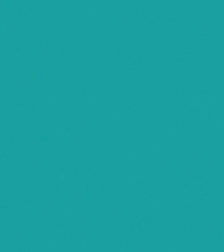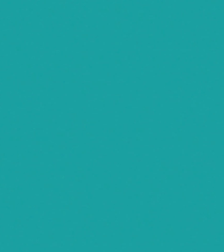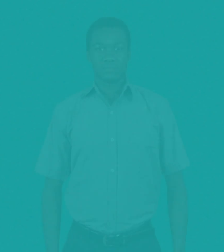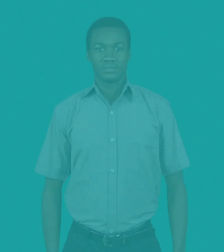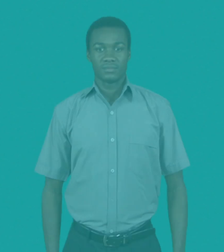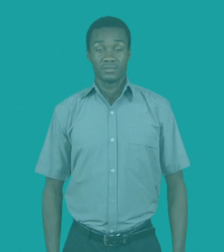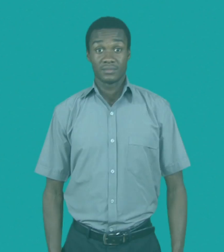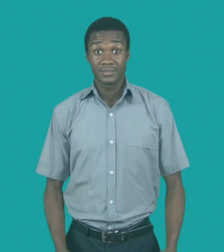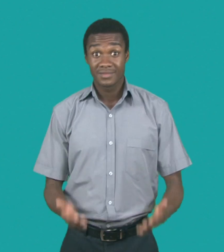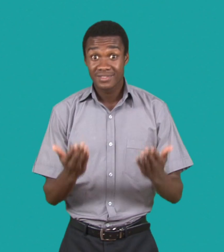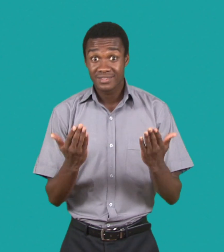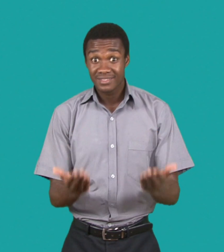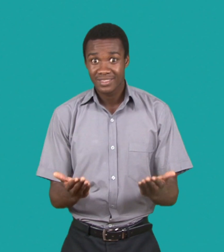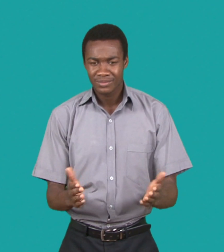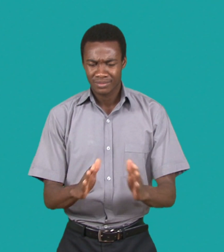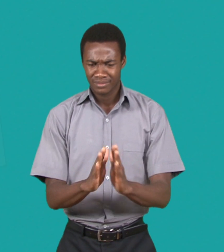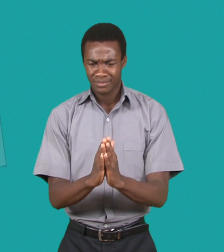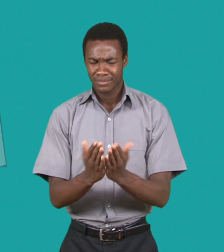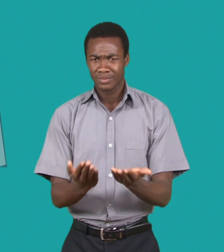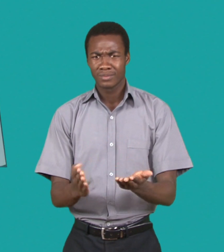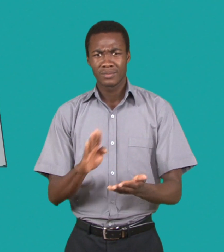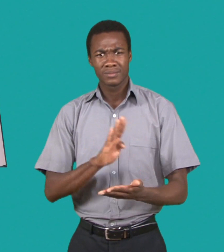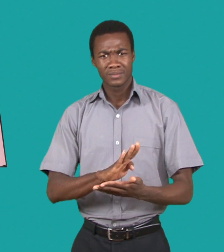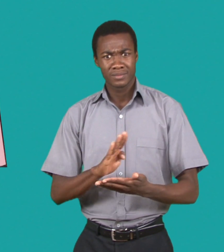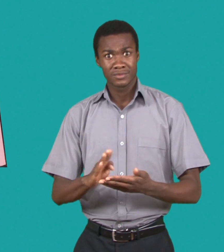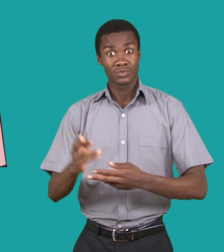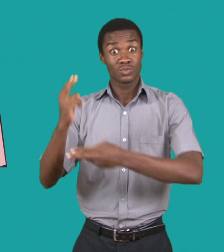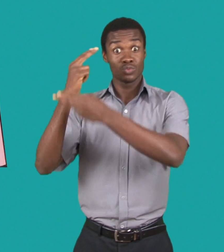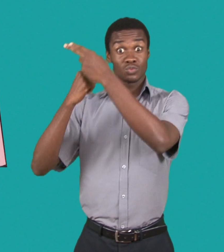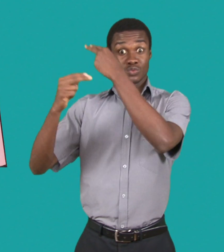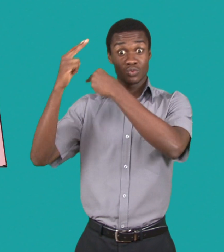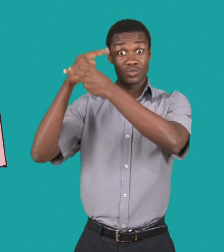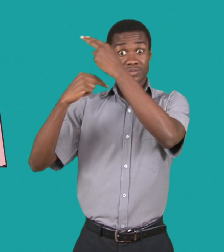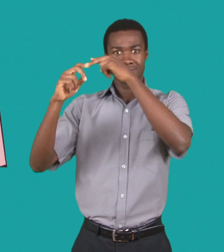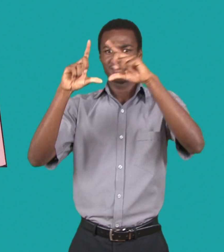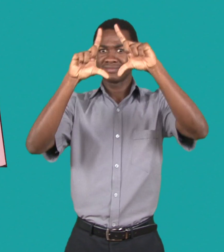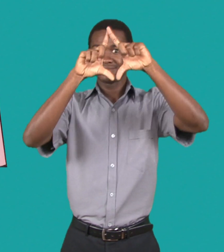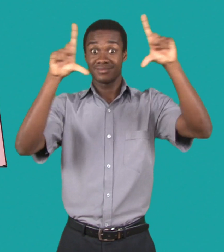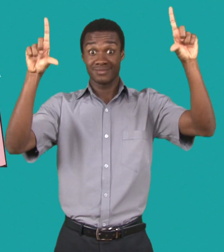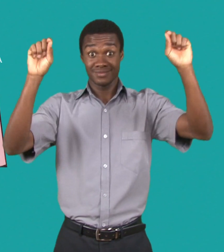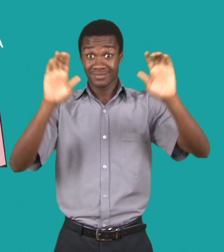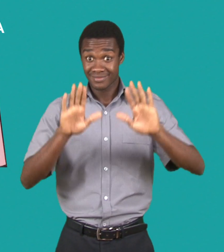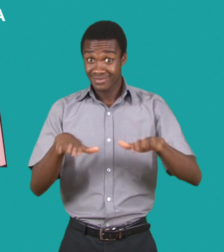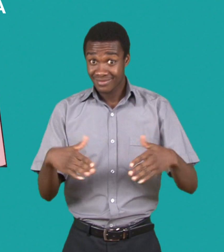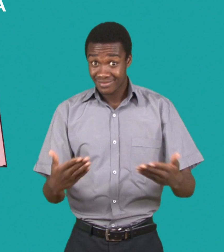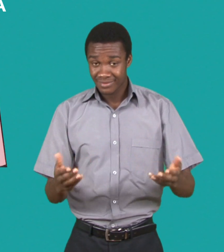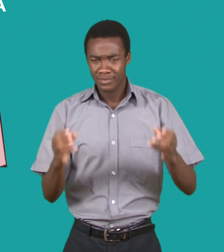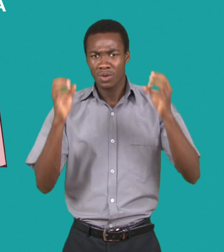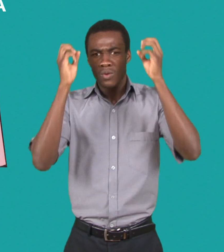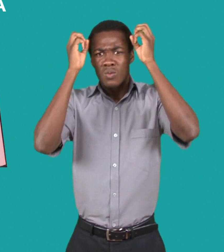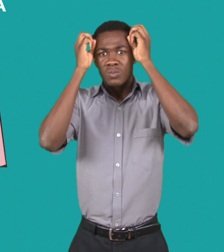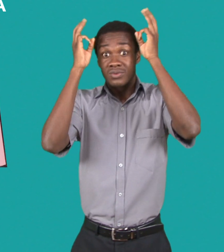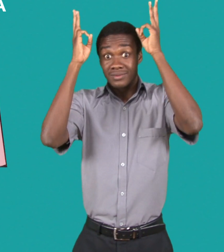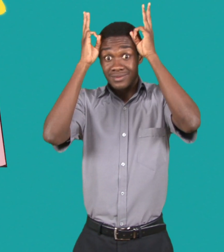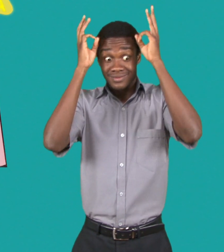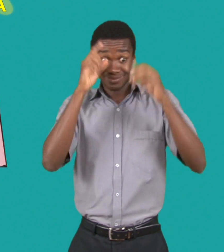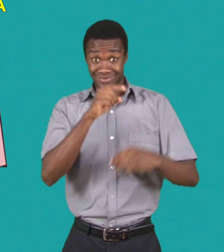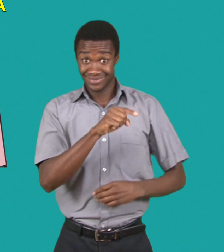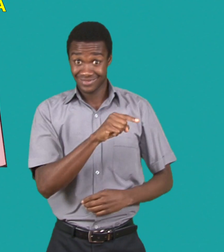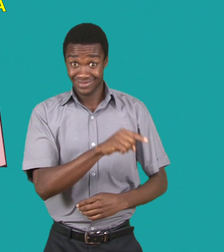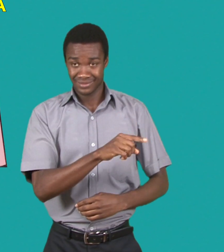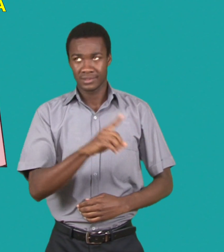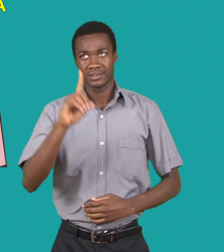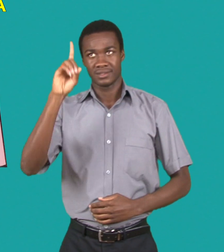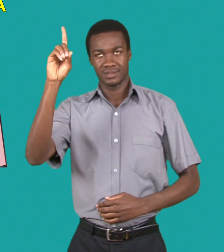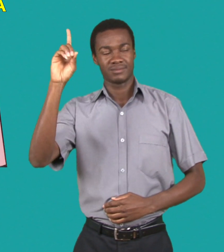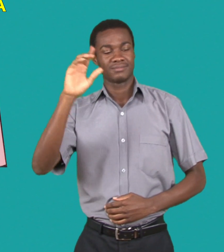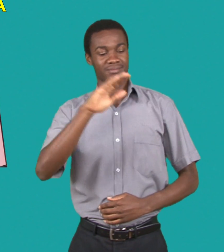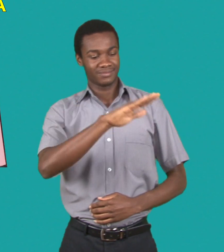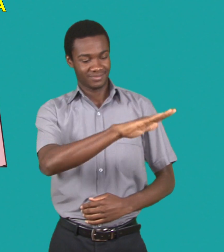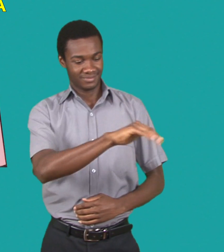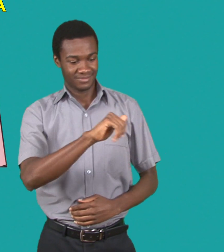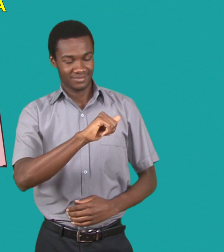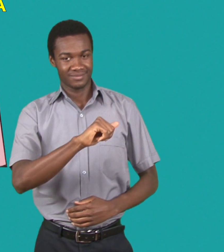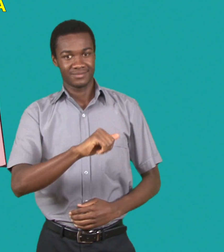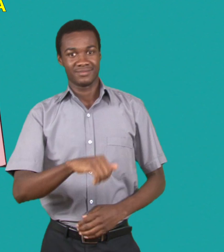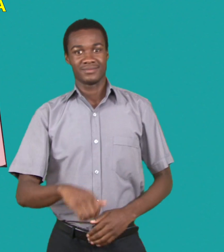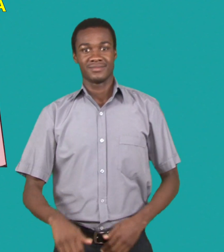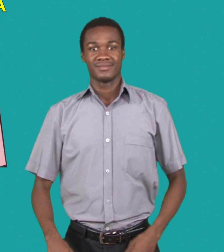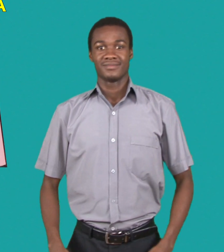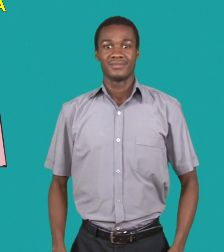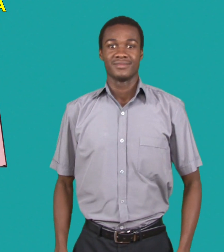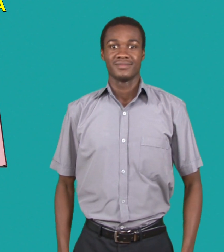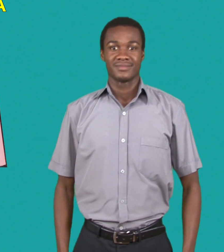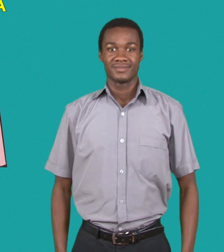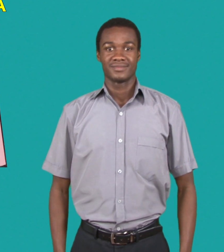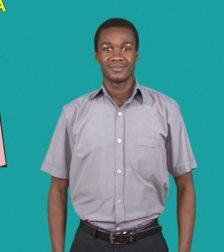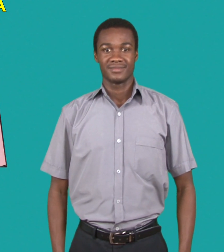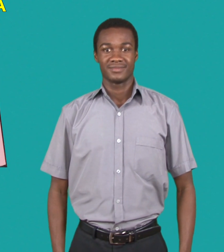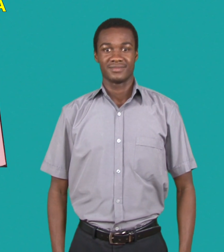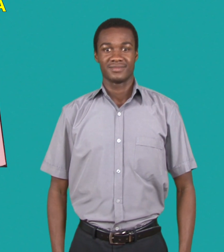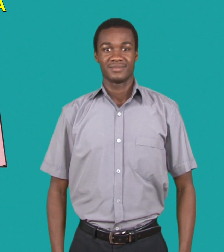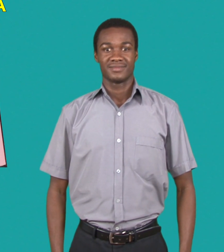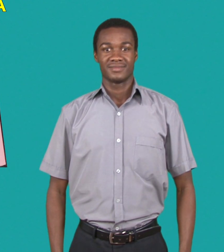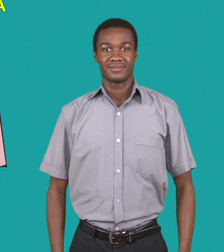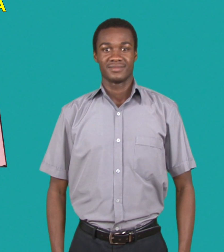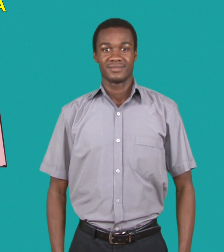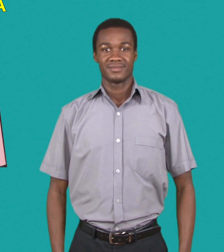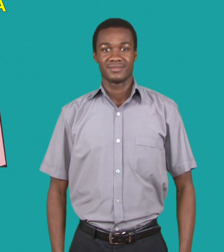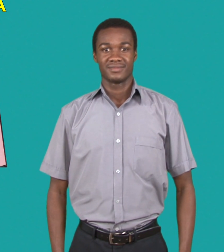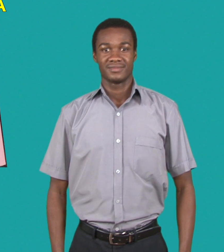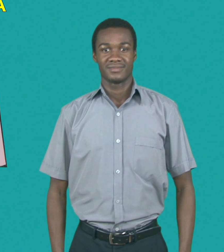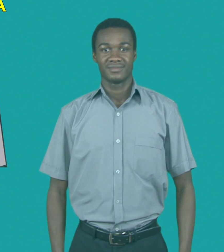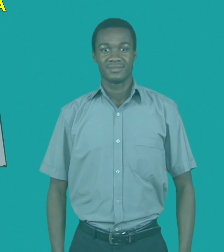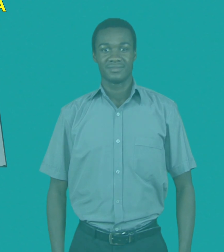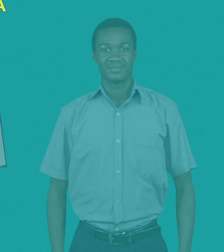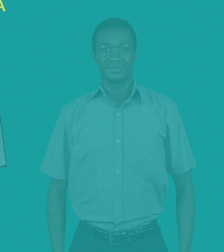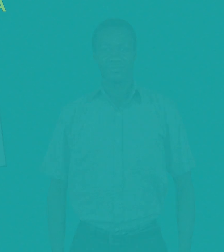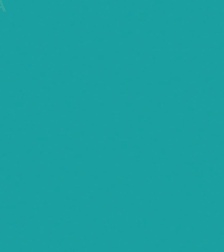Lord calls Moses